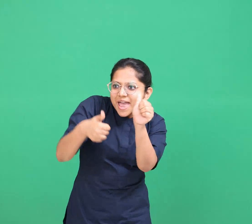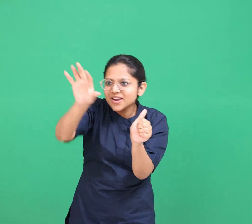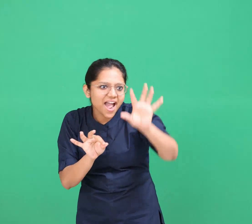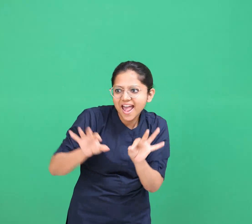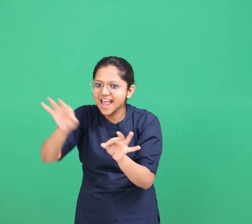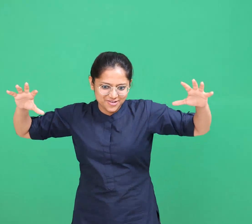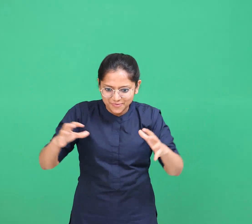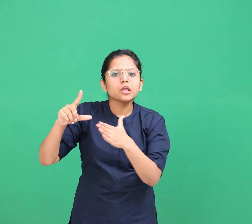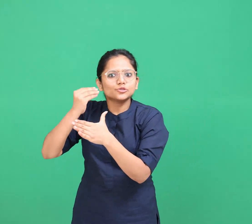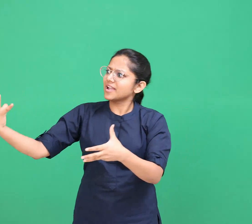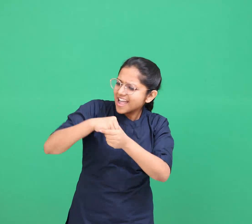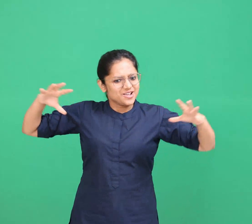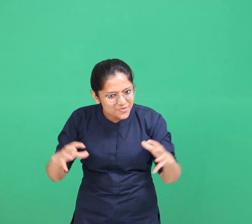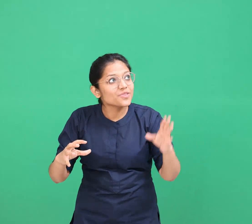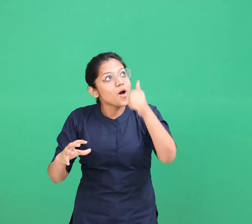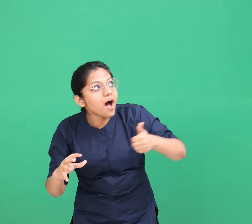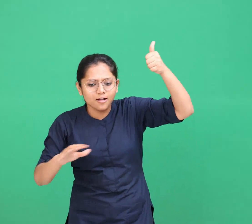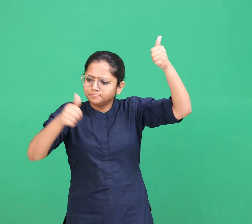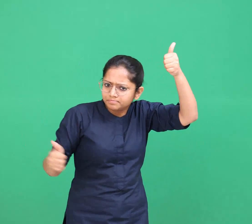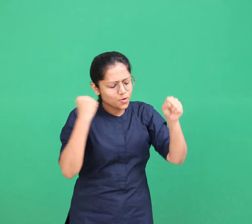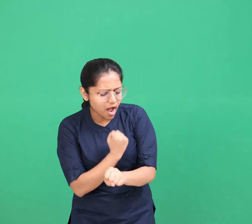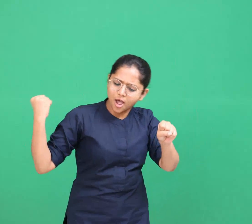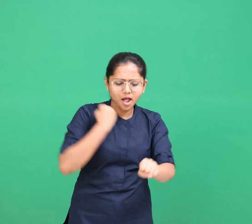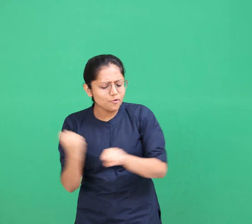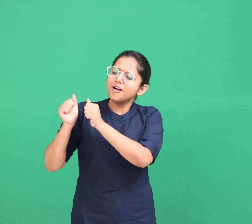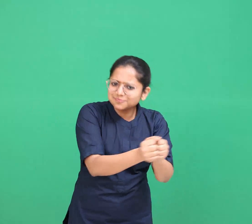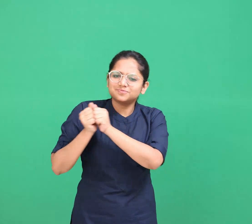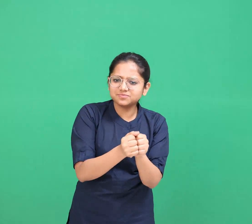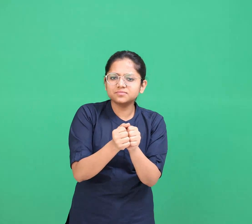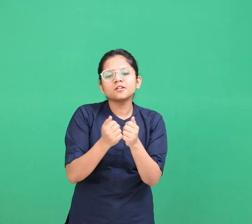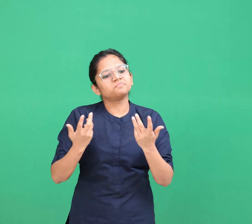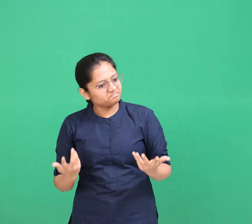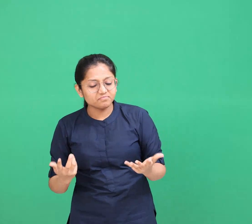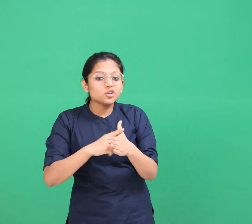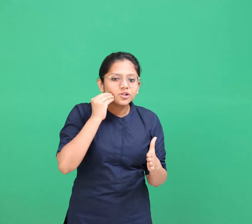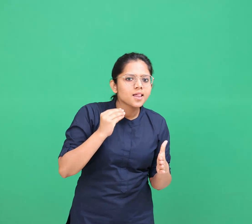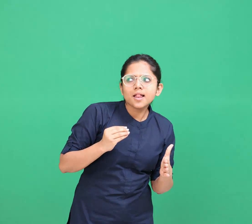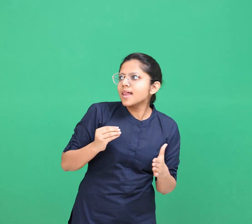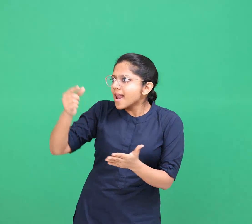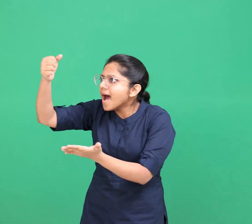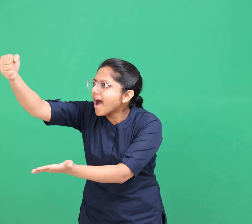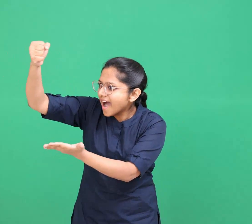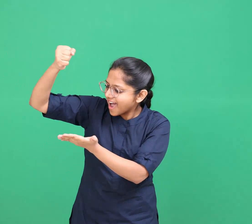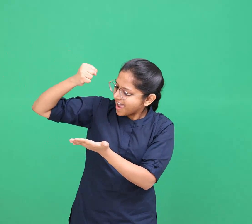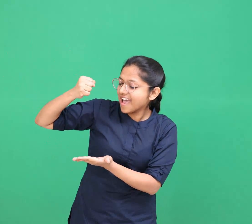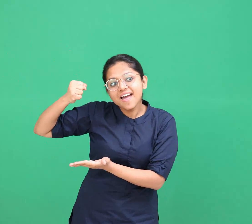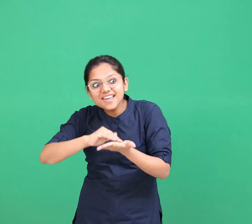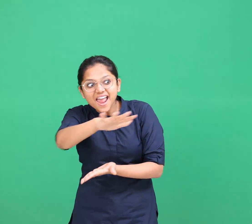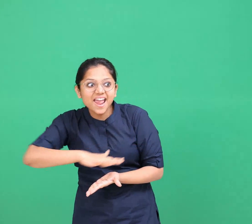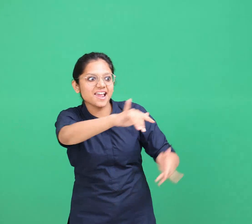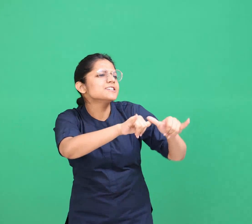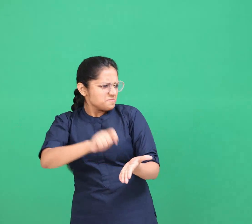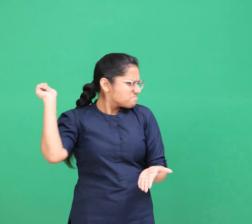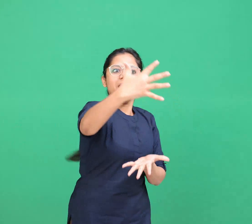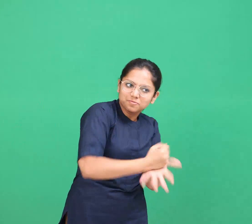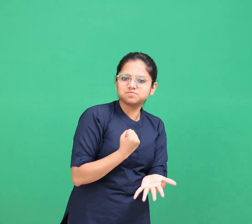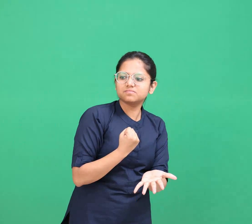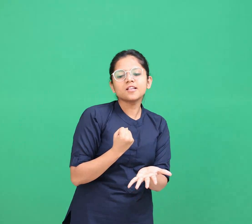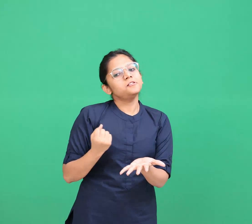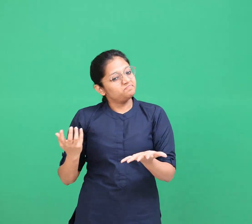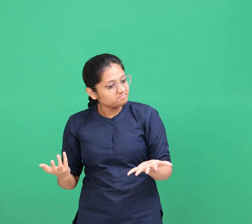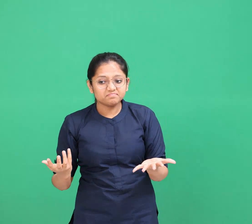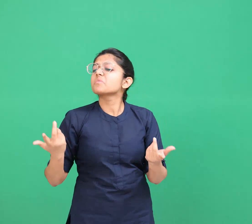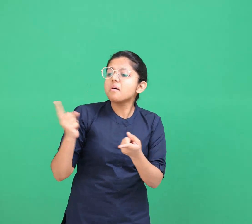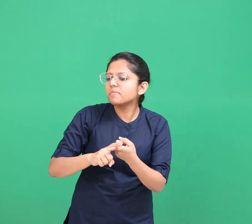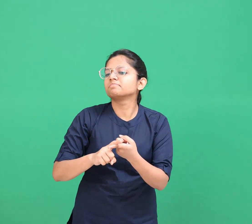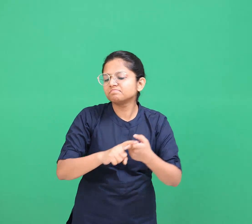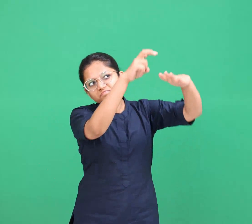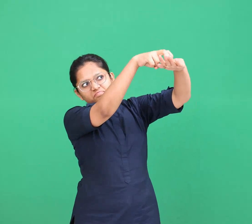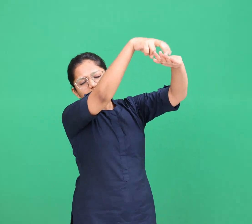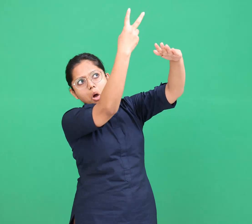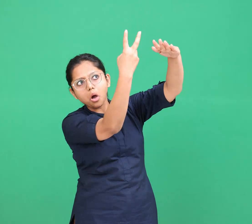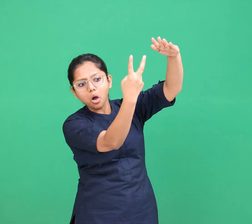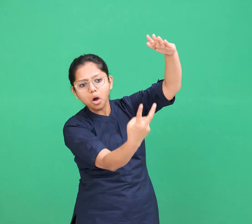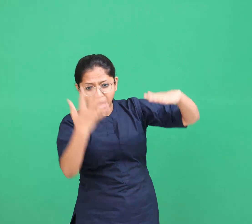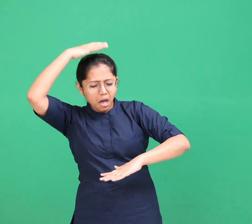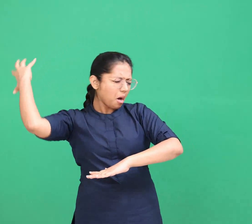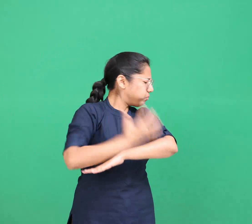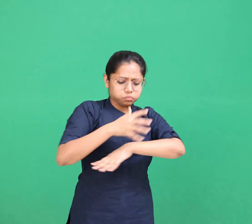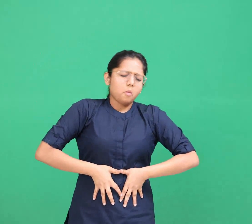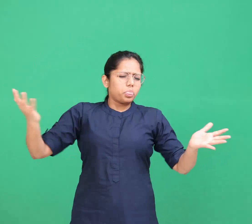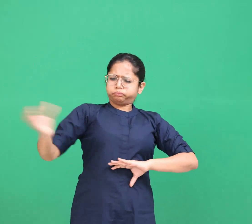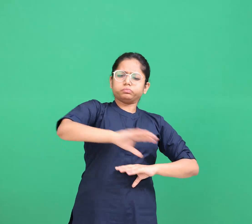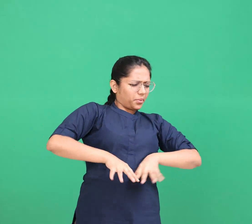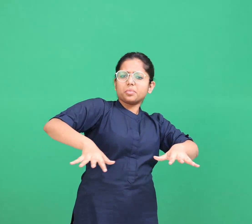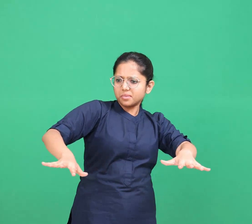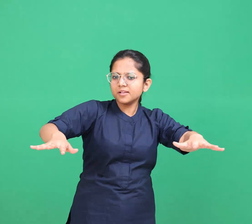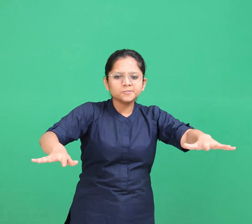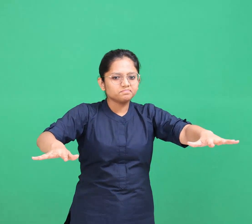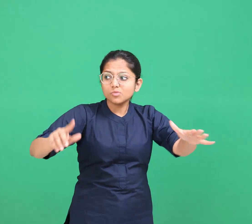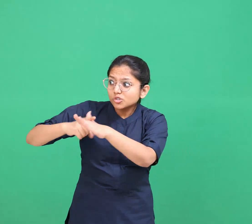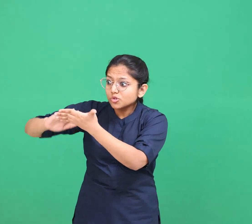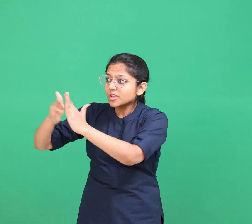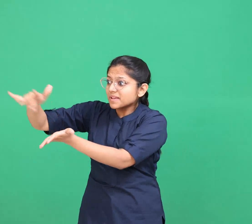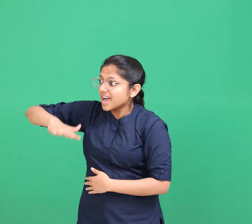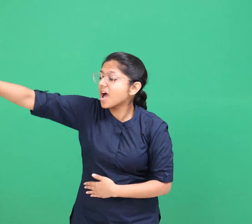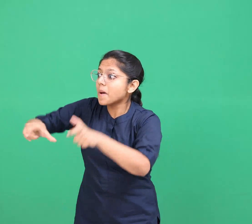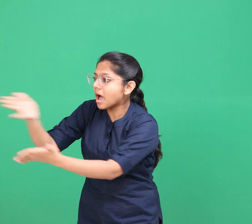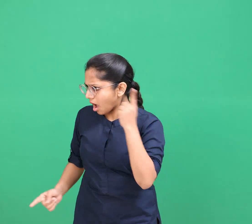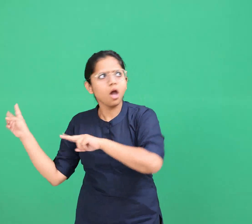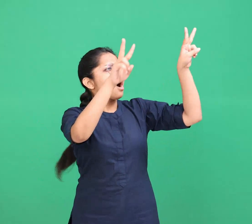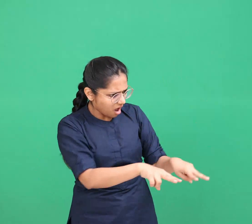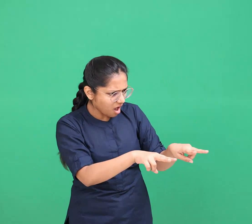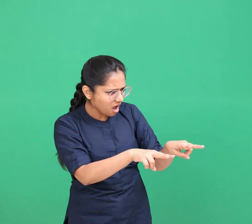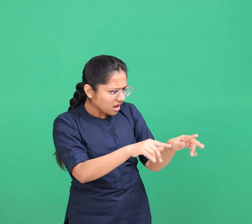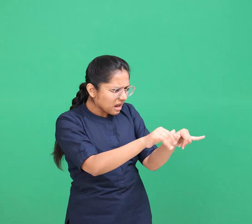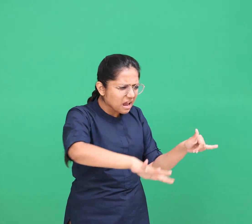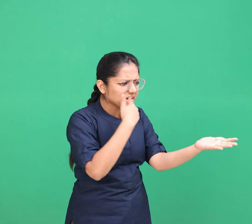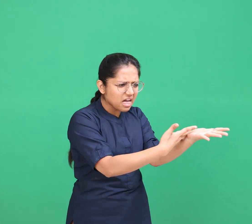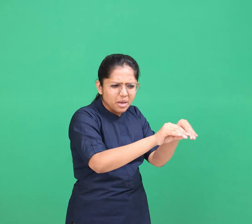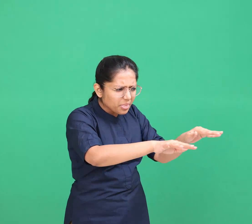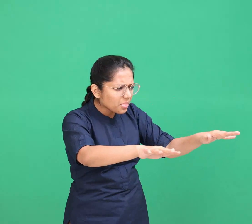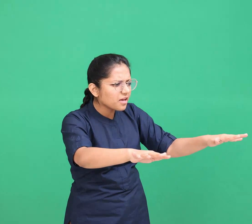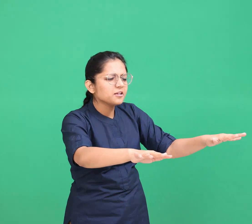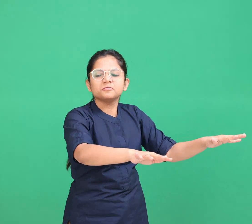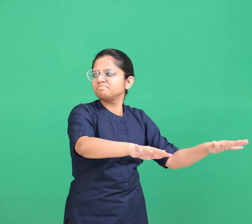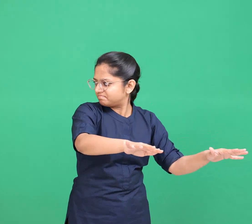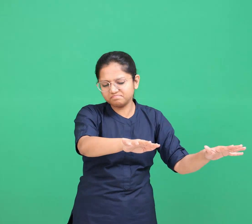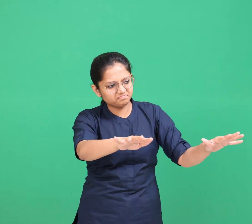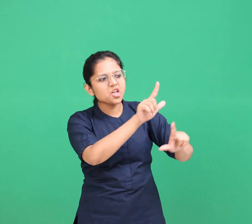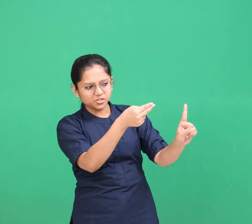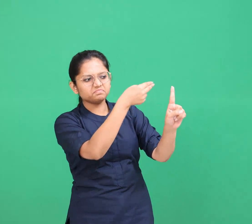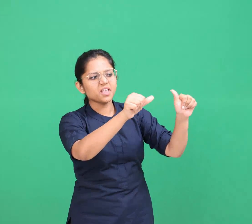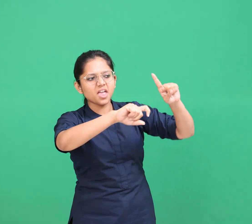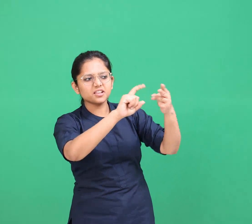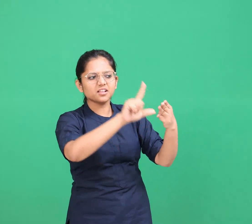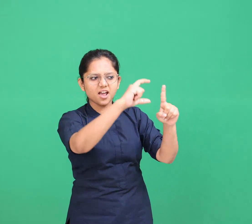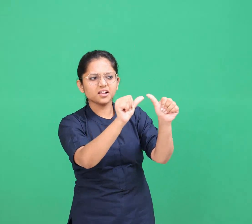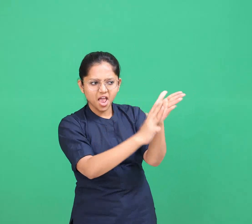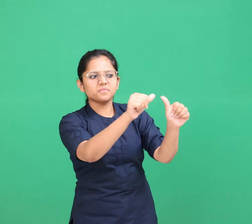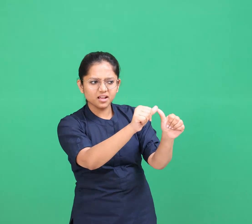He was one of our number and shared in this ministry." (Now with the reward for his wickedness Judas bought a field; there he fell headlong and burst open in the middle, and all his intestines spilled out.